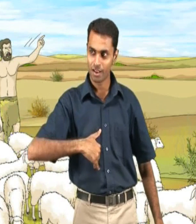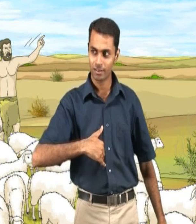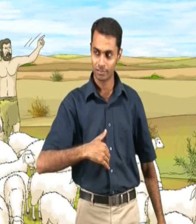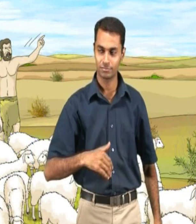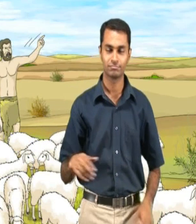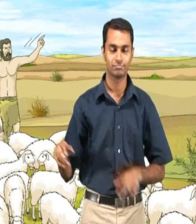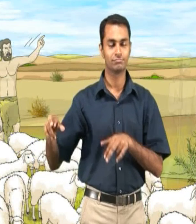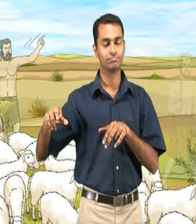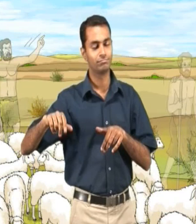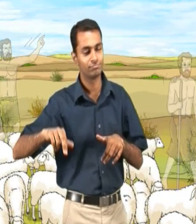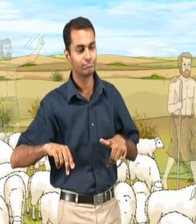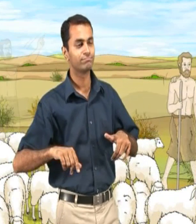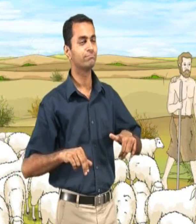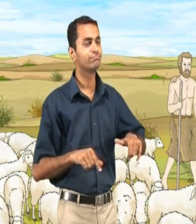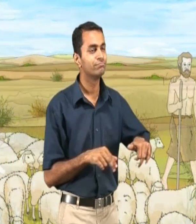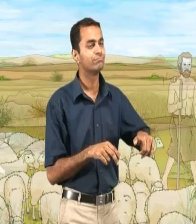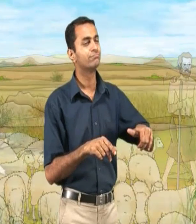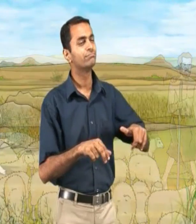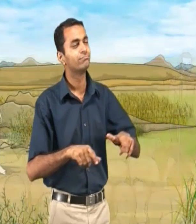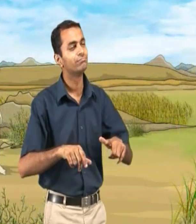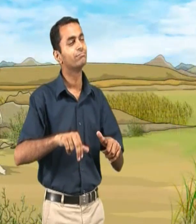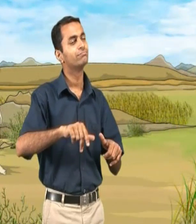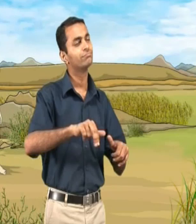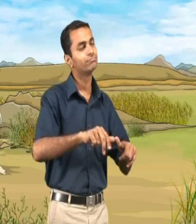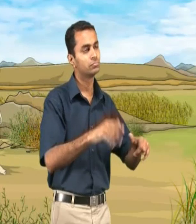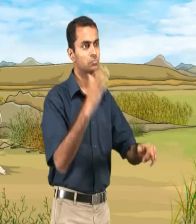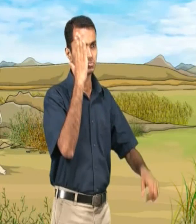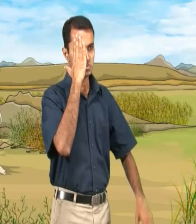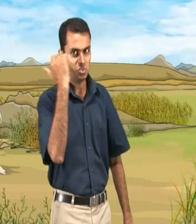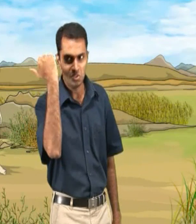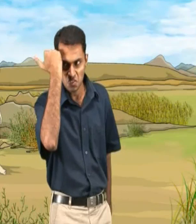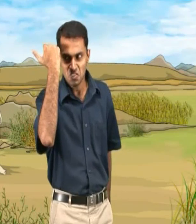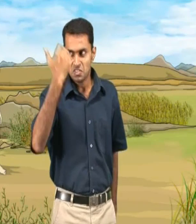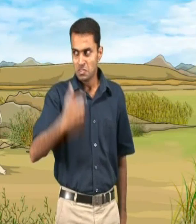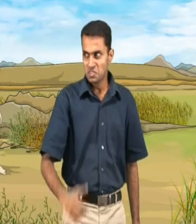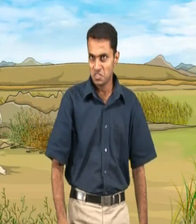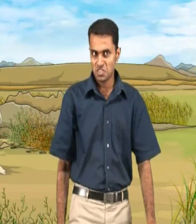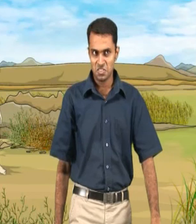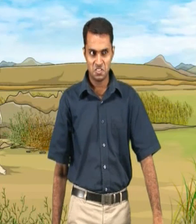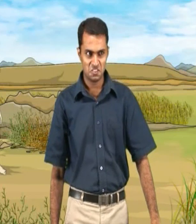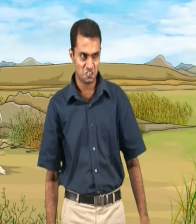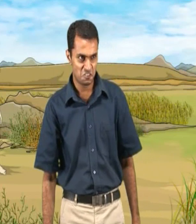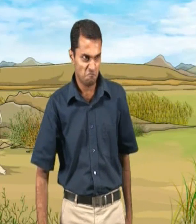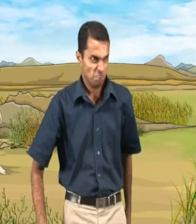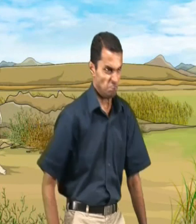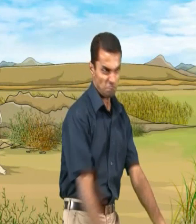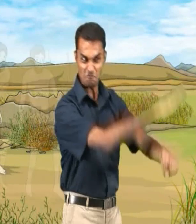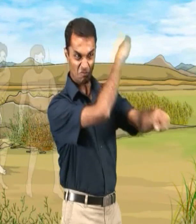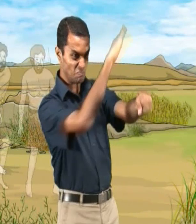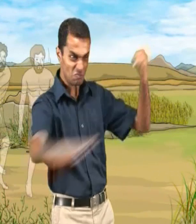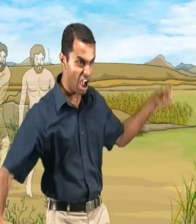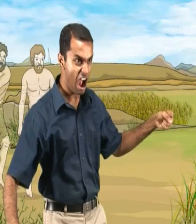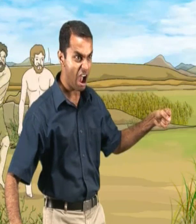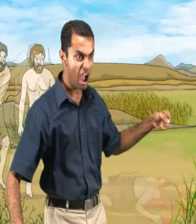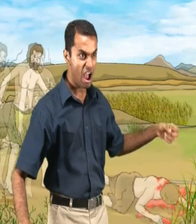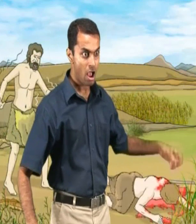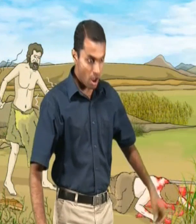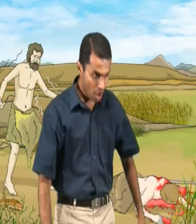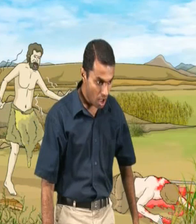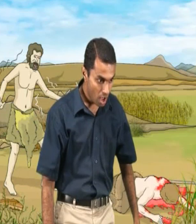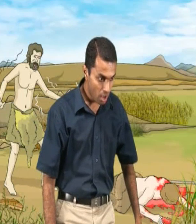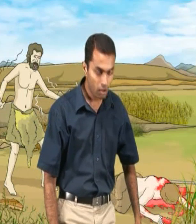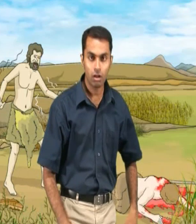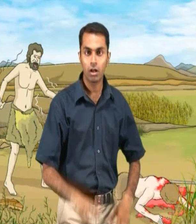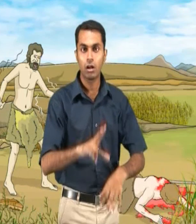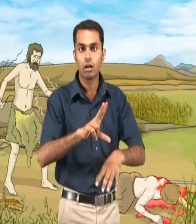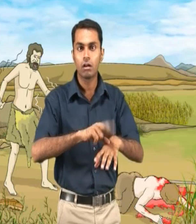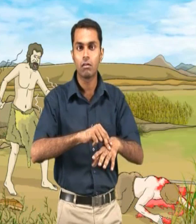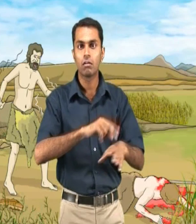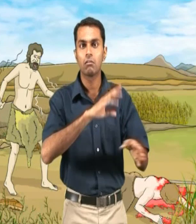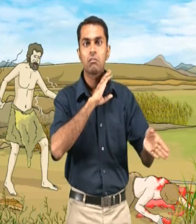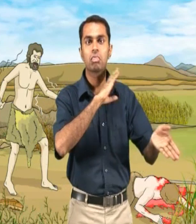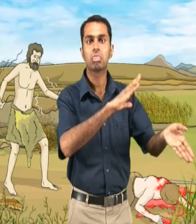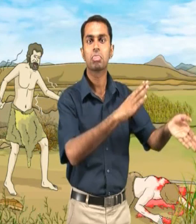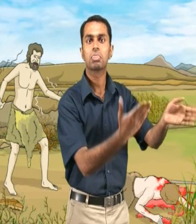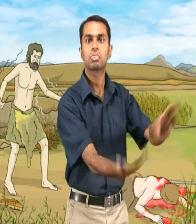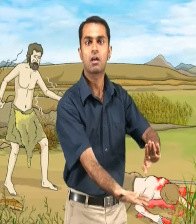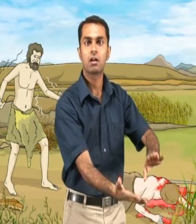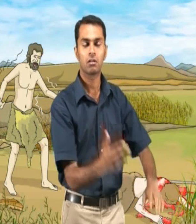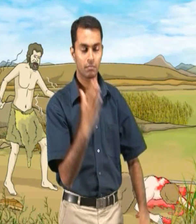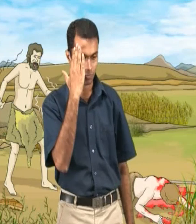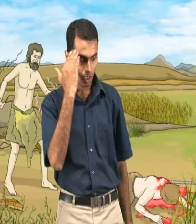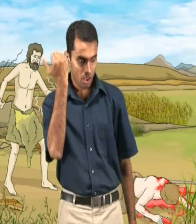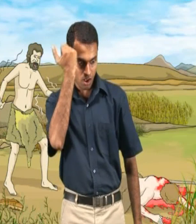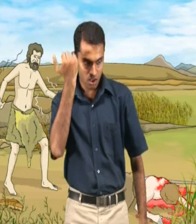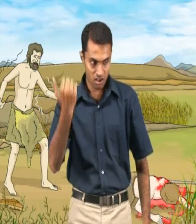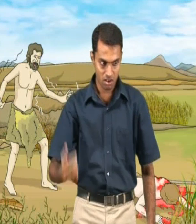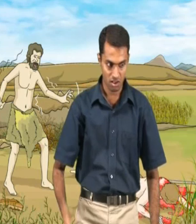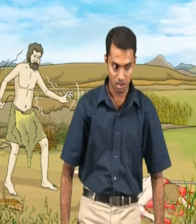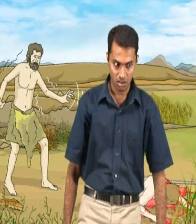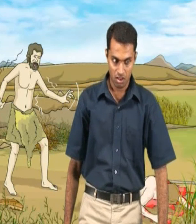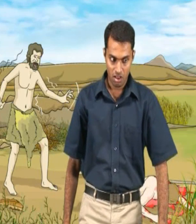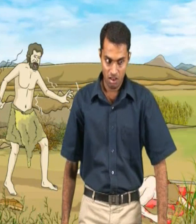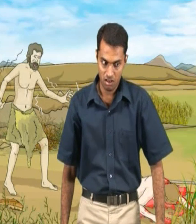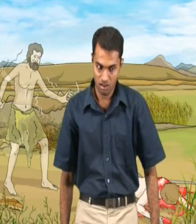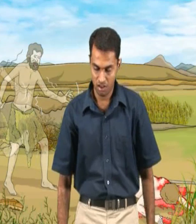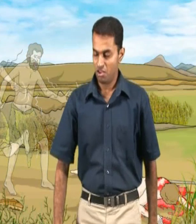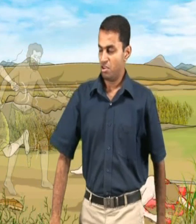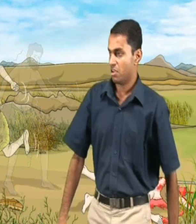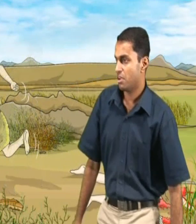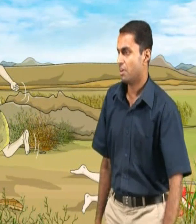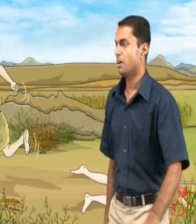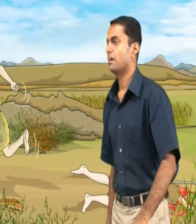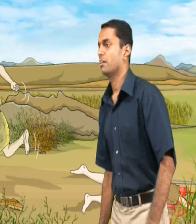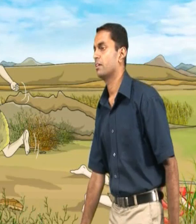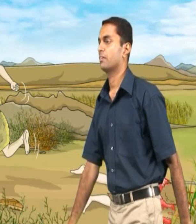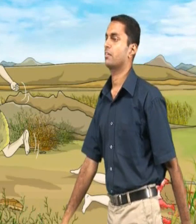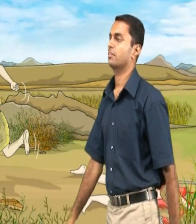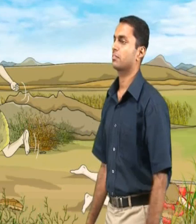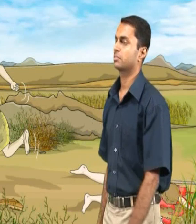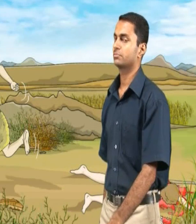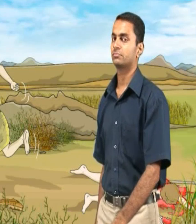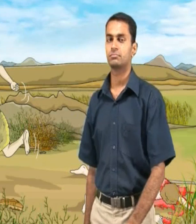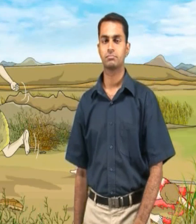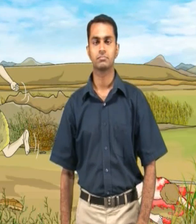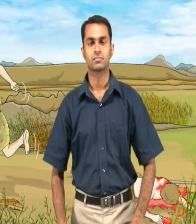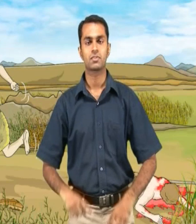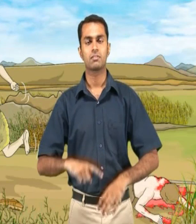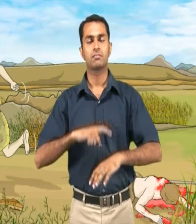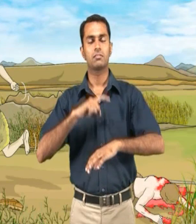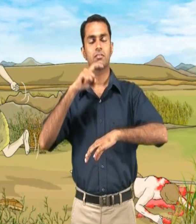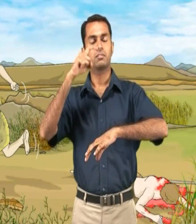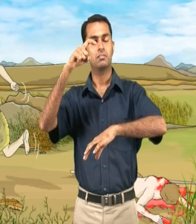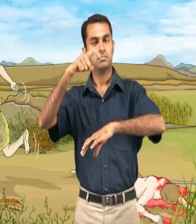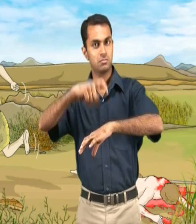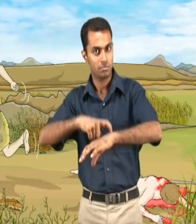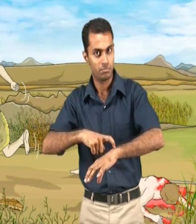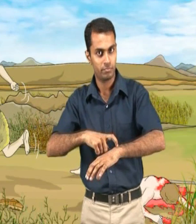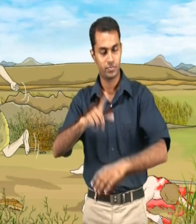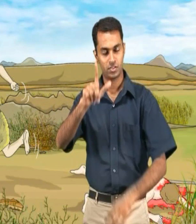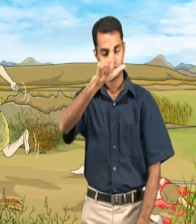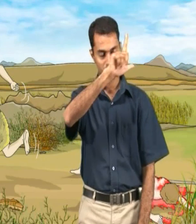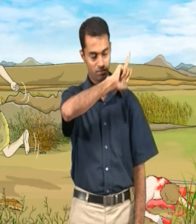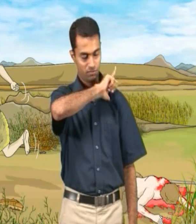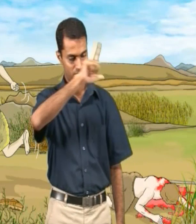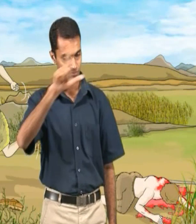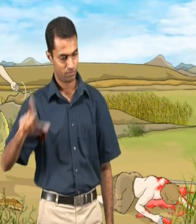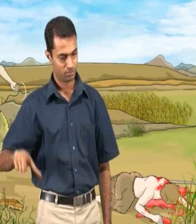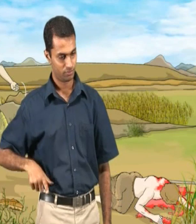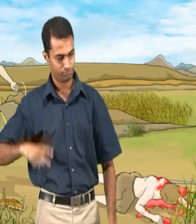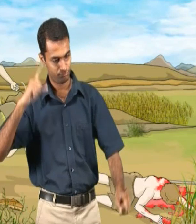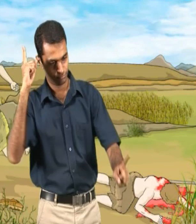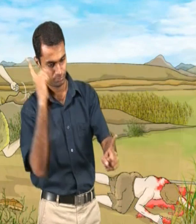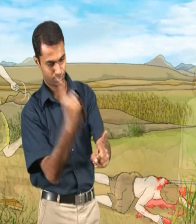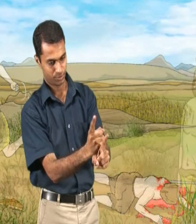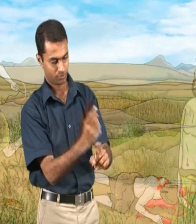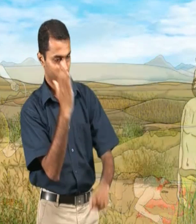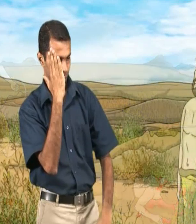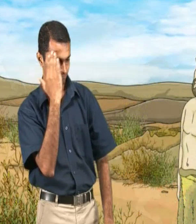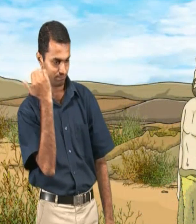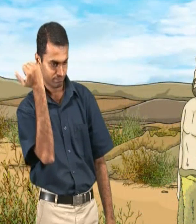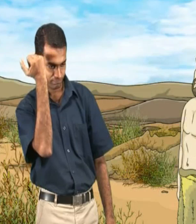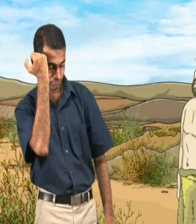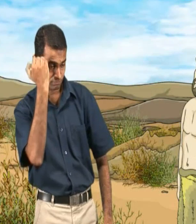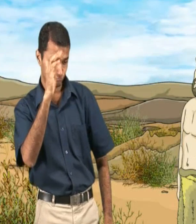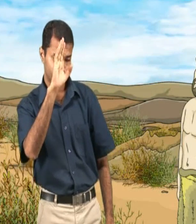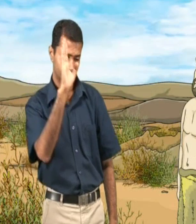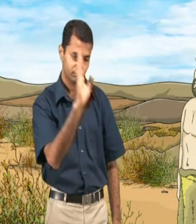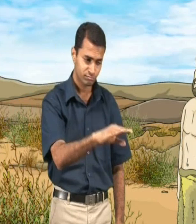And while they were in the field, Cain rose up against his brother Abel and killed him.